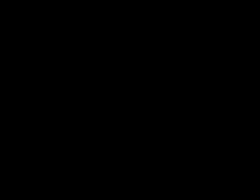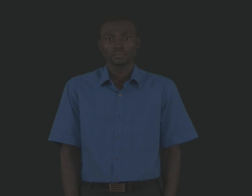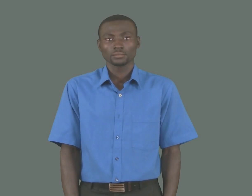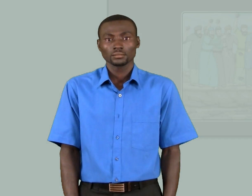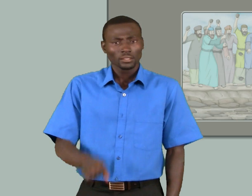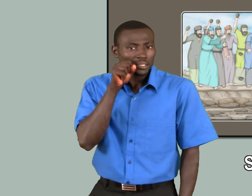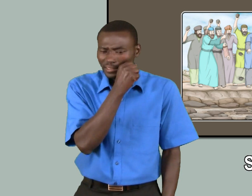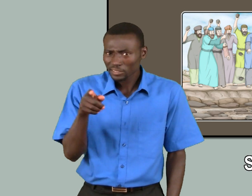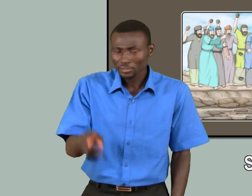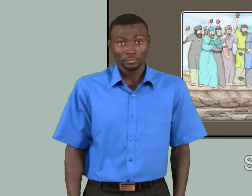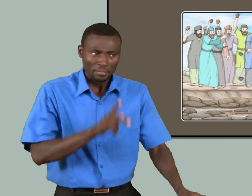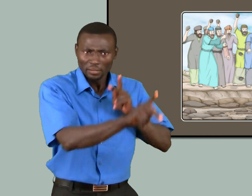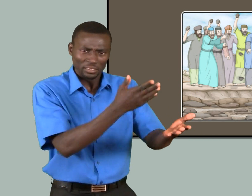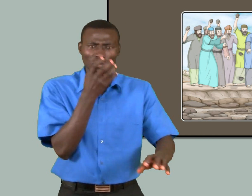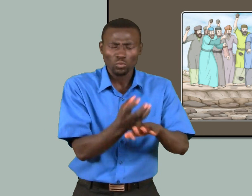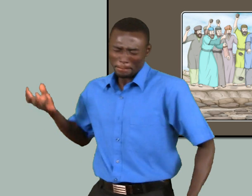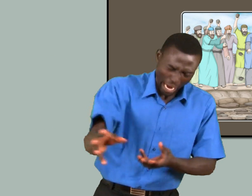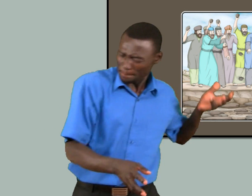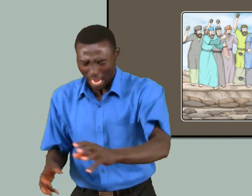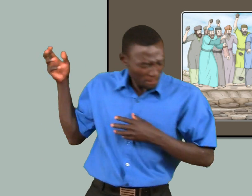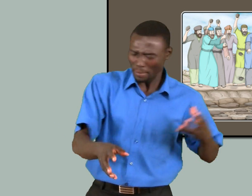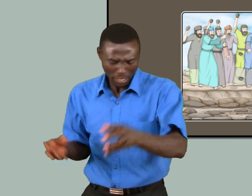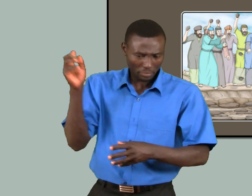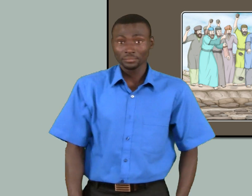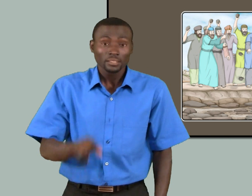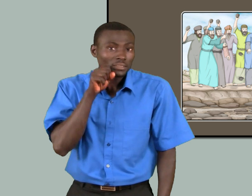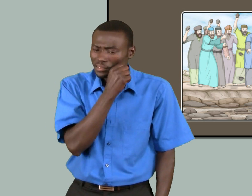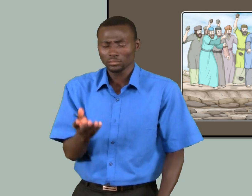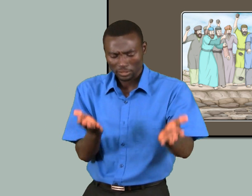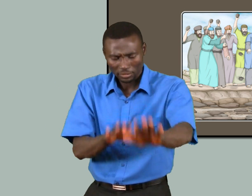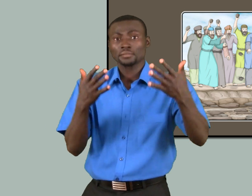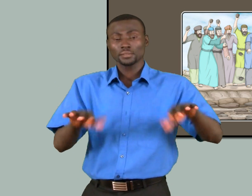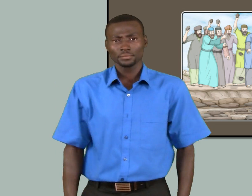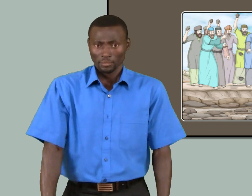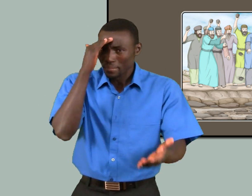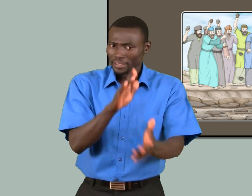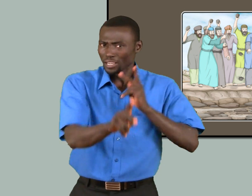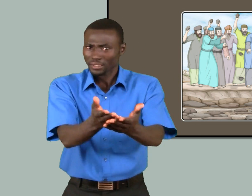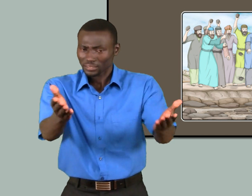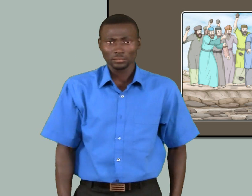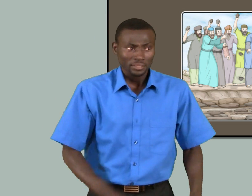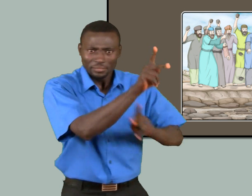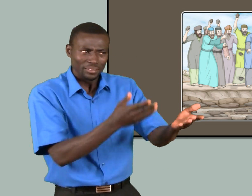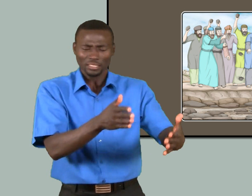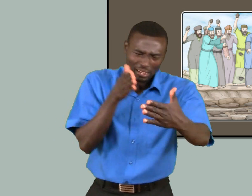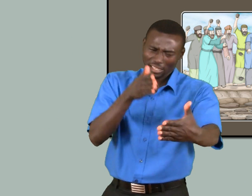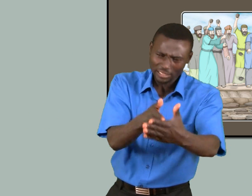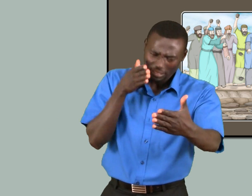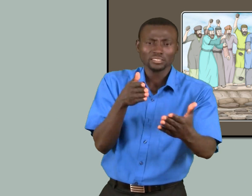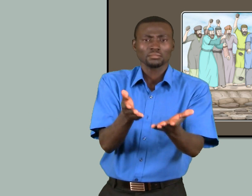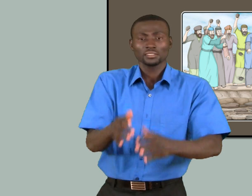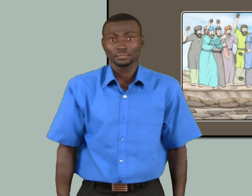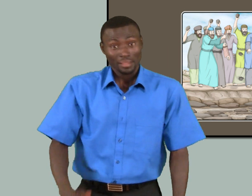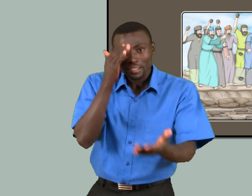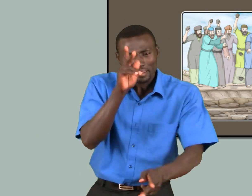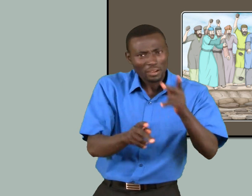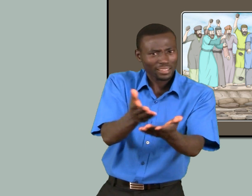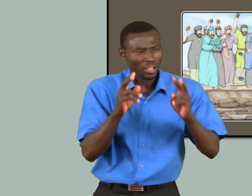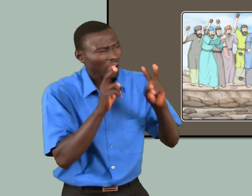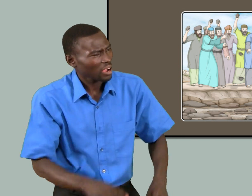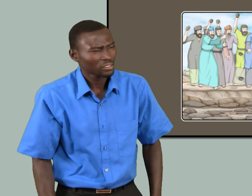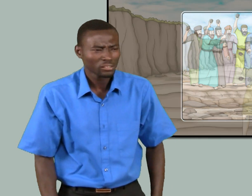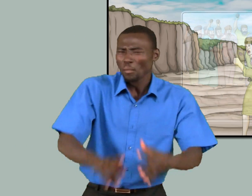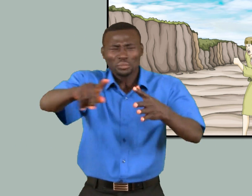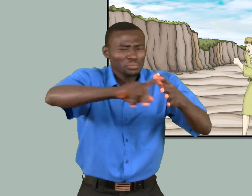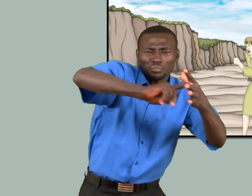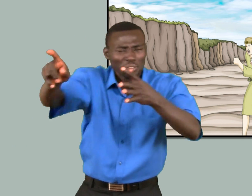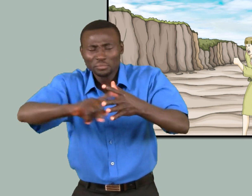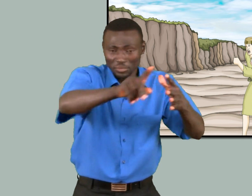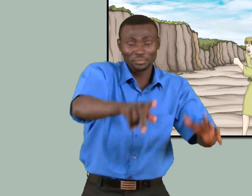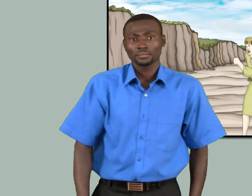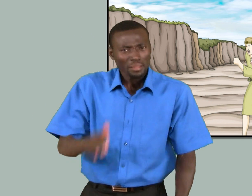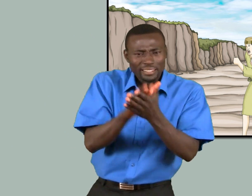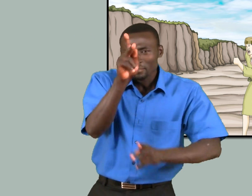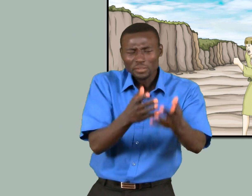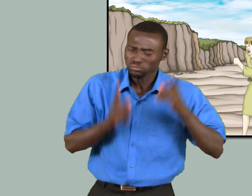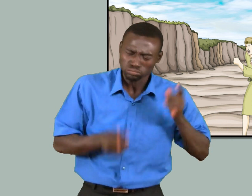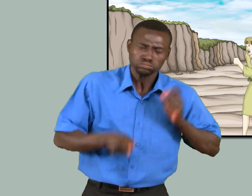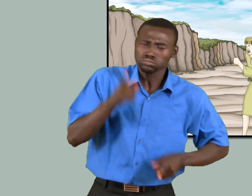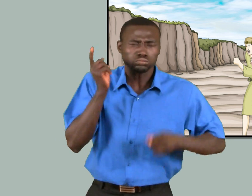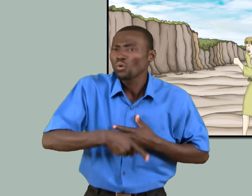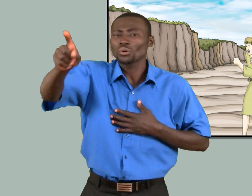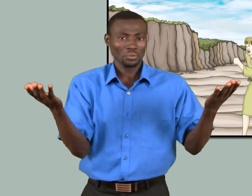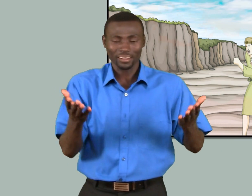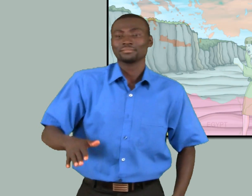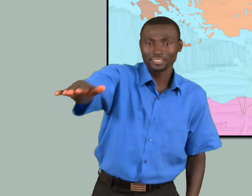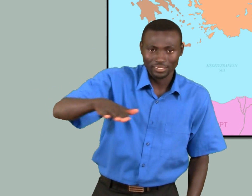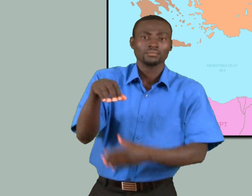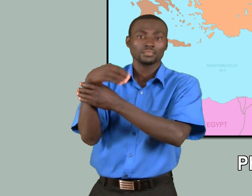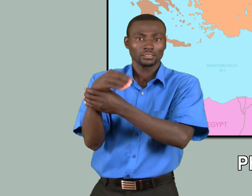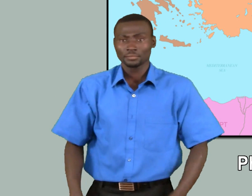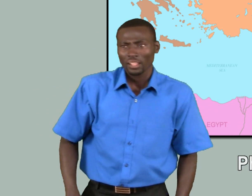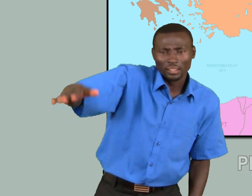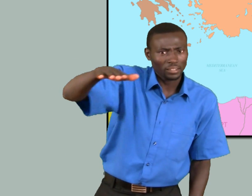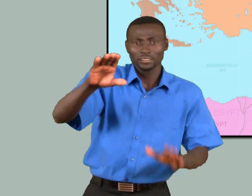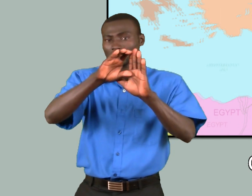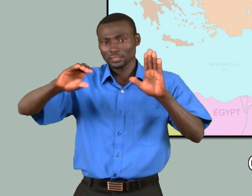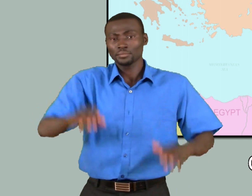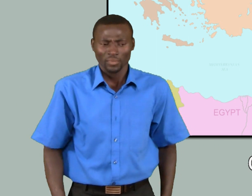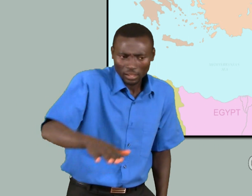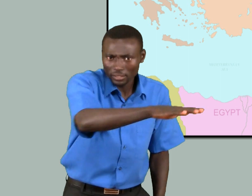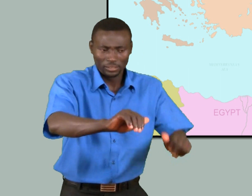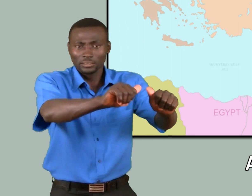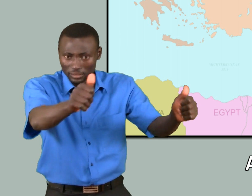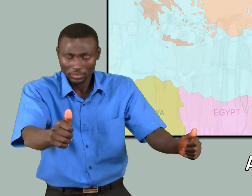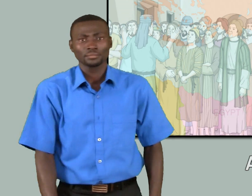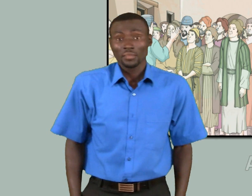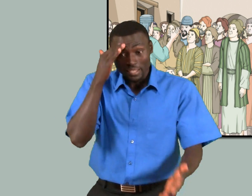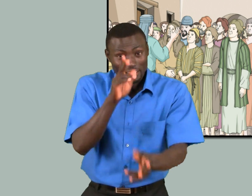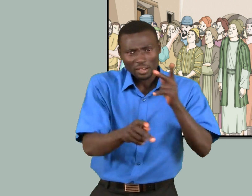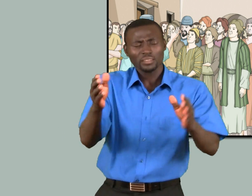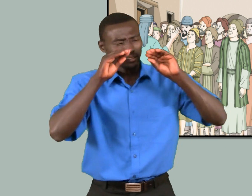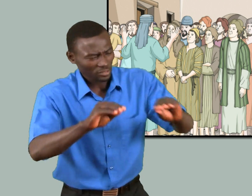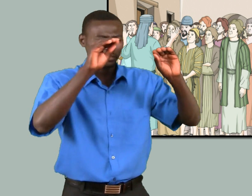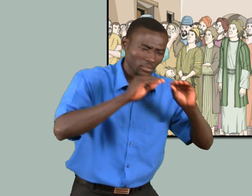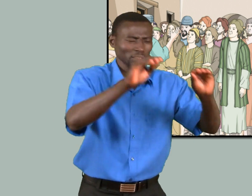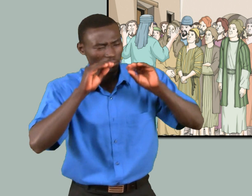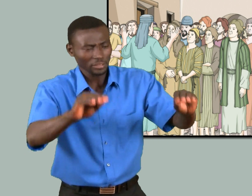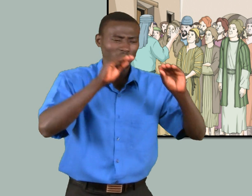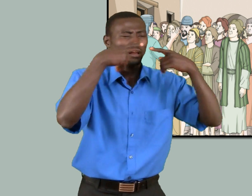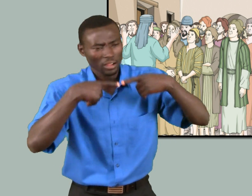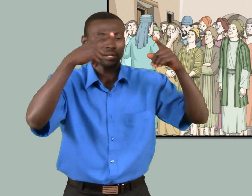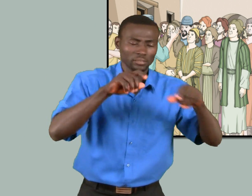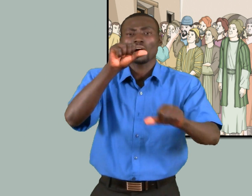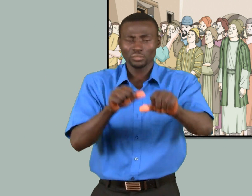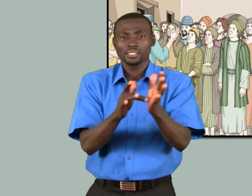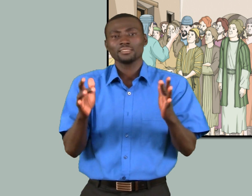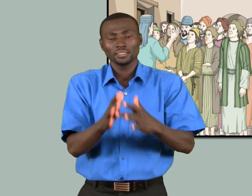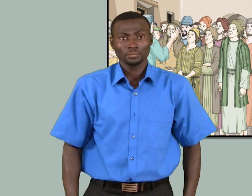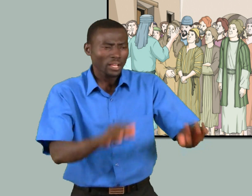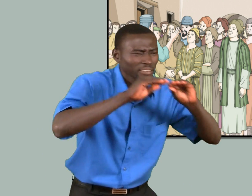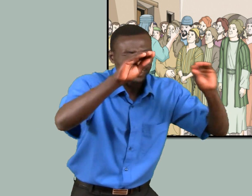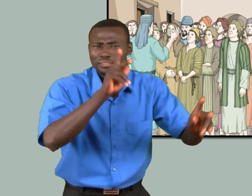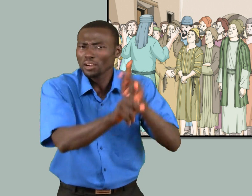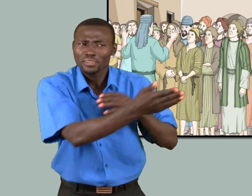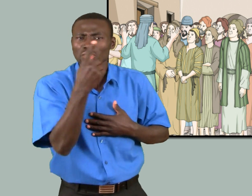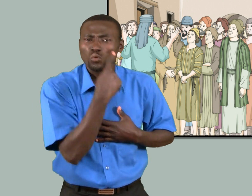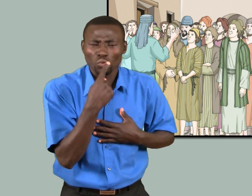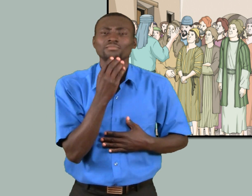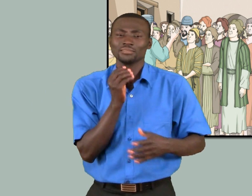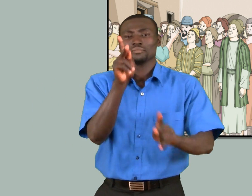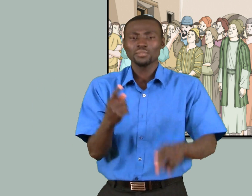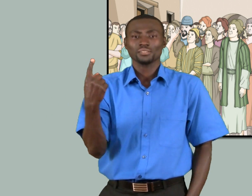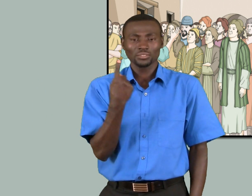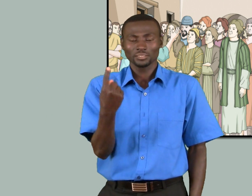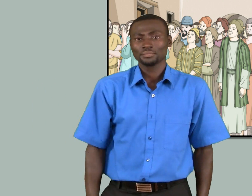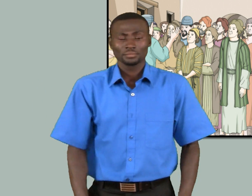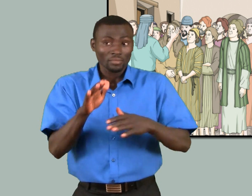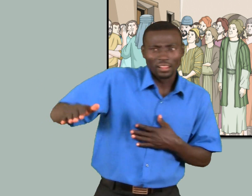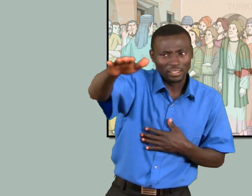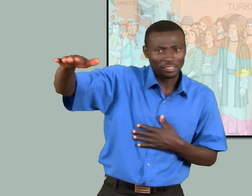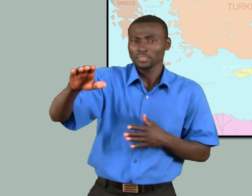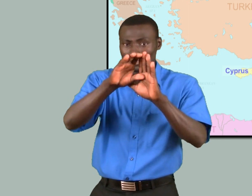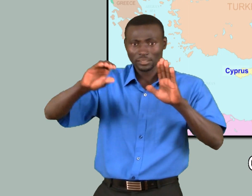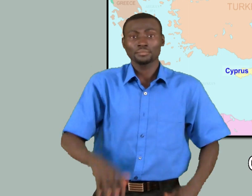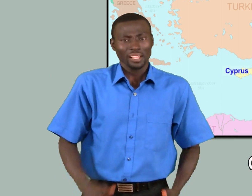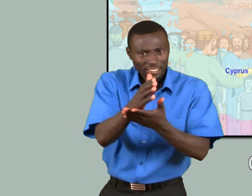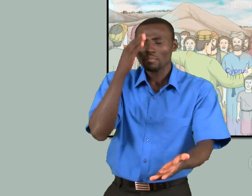Meanwhile those scattered by the persecution that began with Stephen traveled as far as Phoenicia, Cyprus, and Antioch, speaking the message only to Jews.